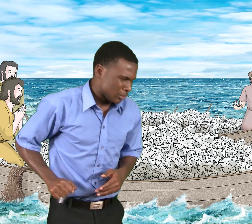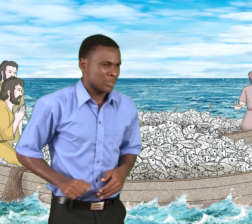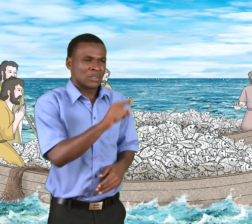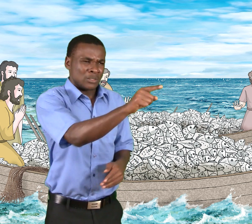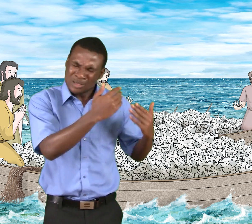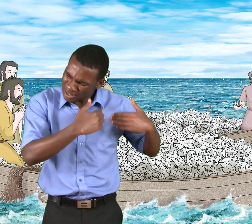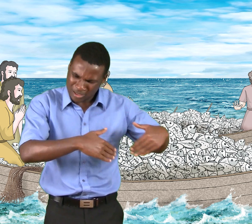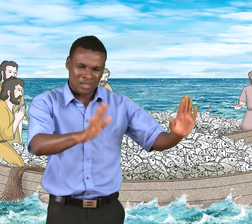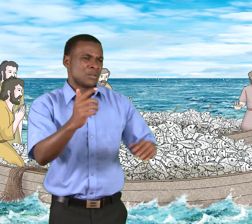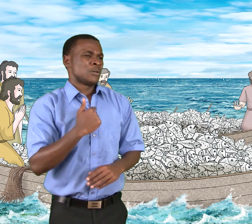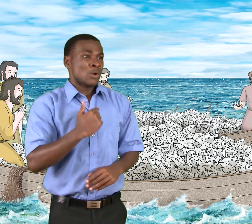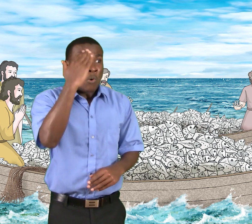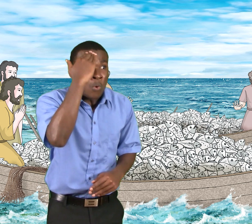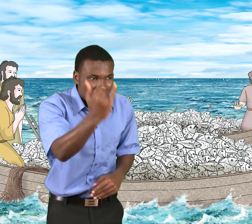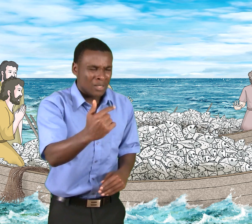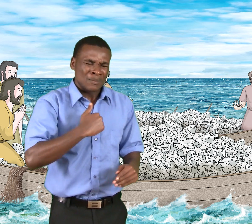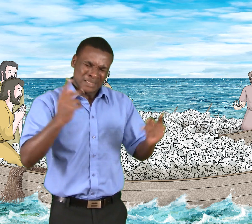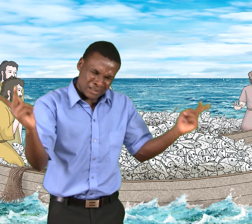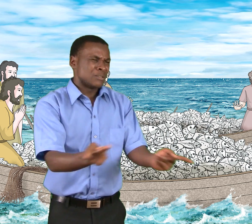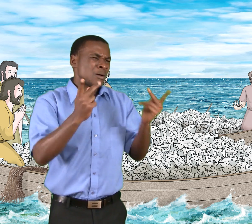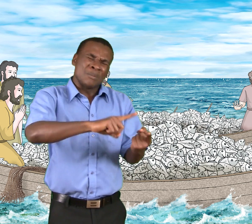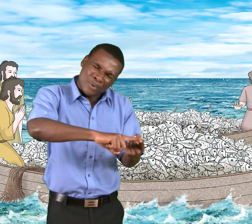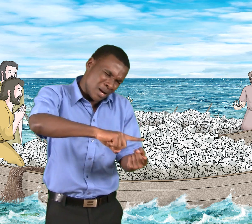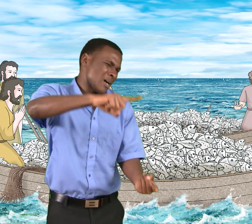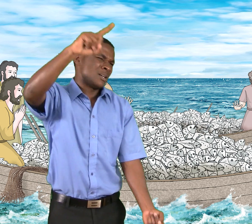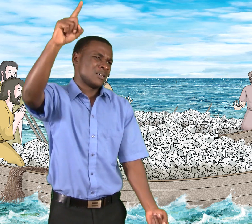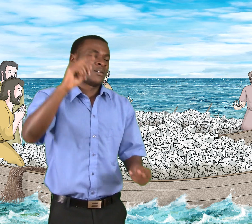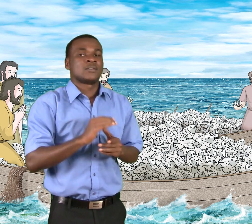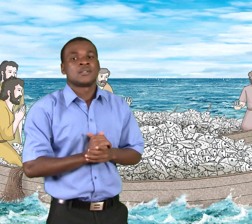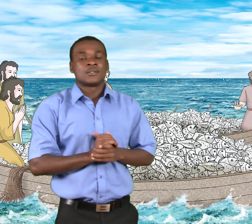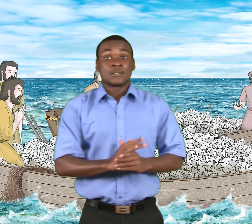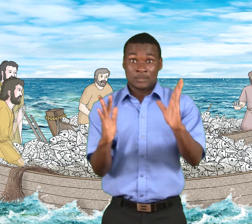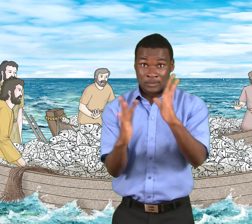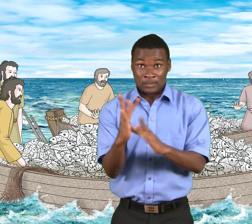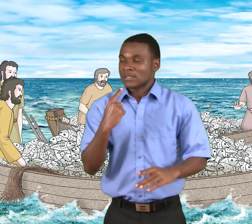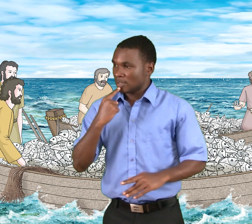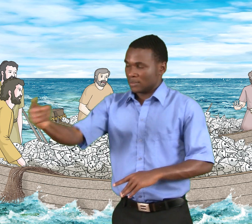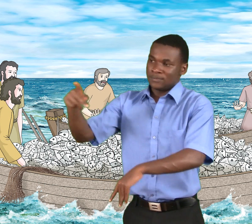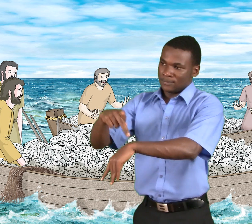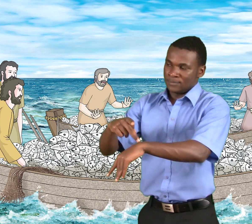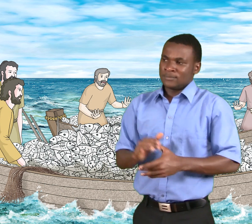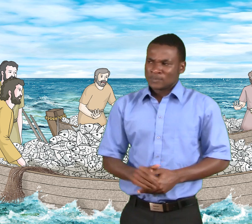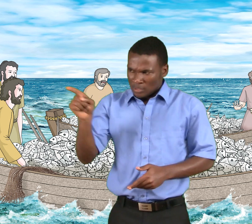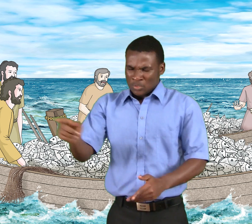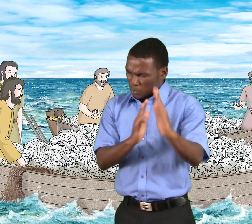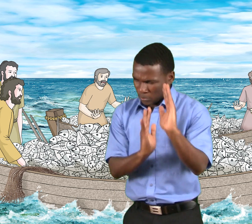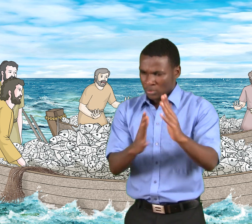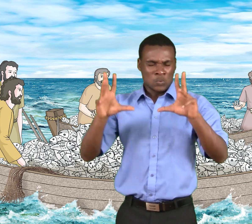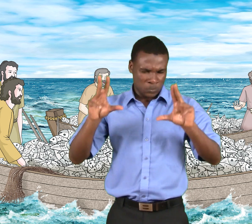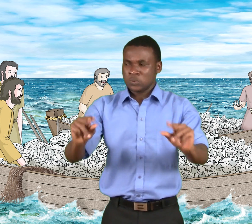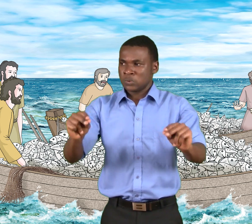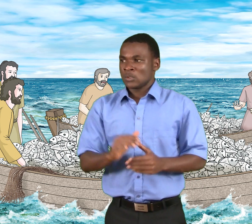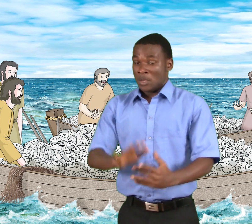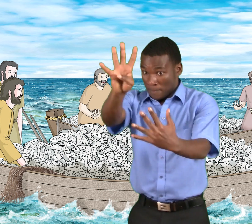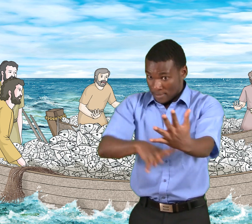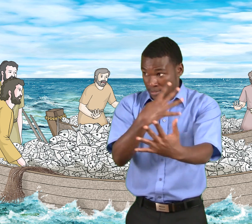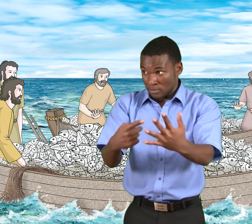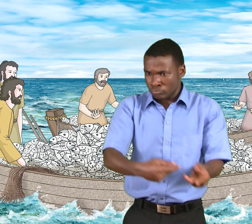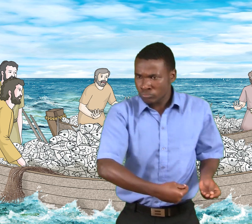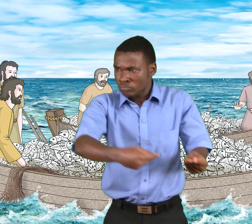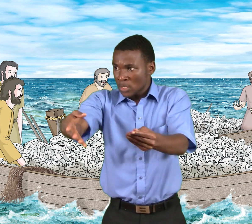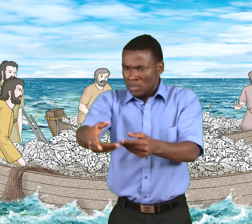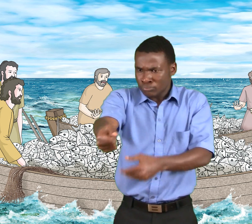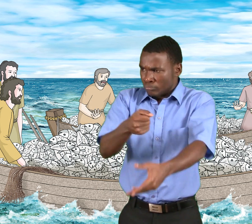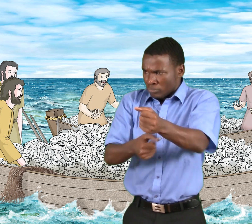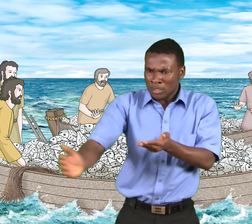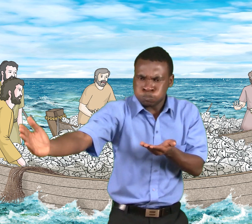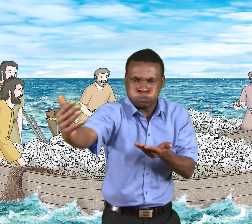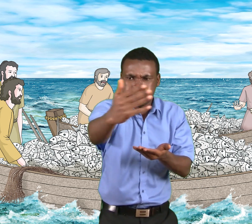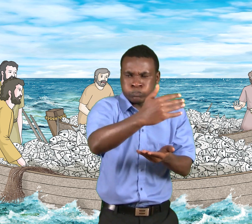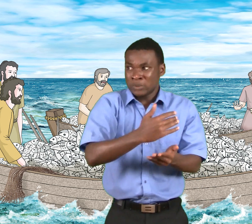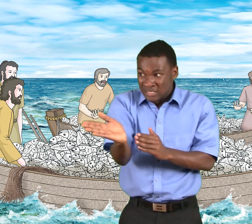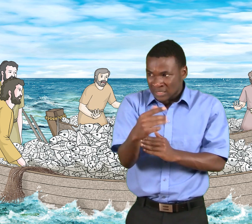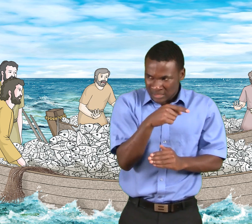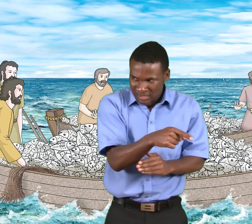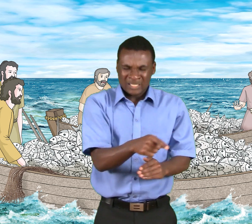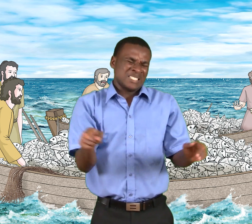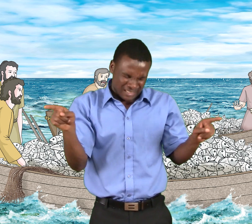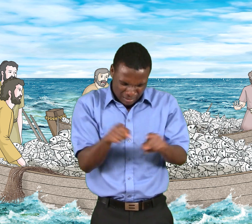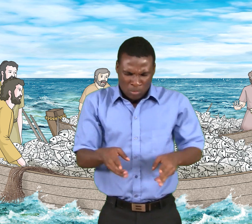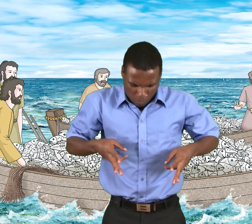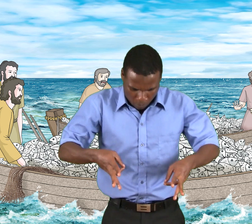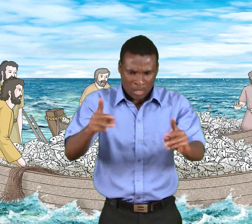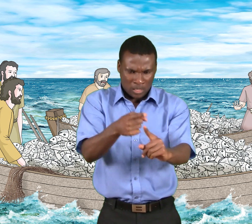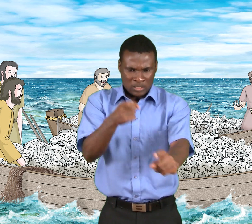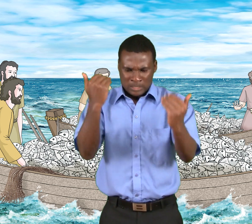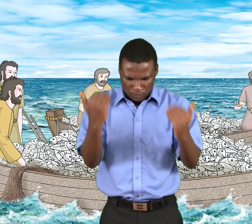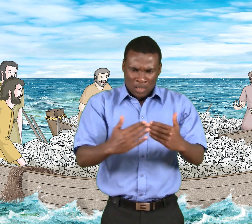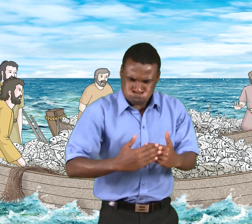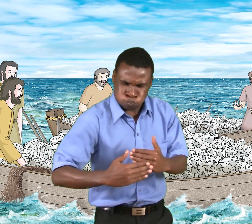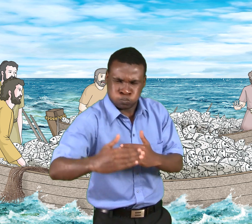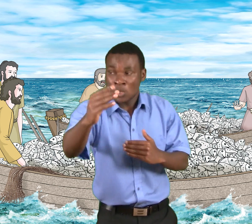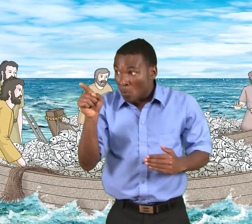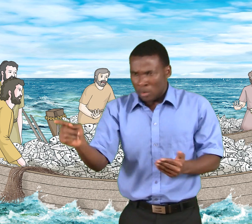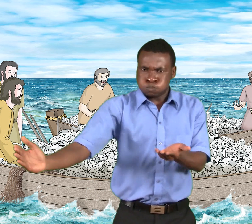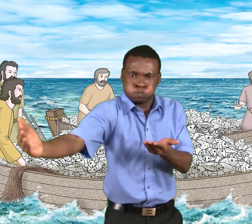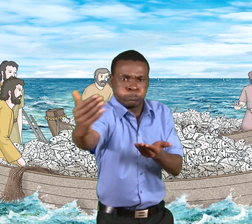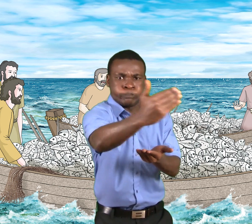For he and his companions were astonished at the catch of fish they had taken, and so were his partners James and John, the sons of Zebedee.